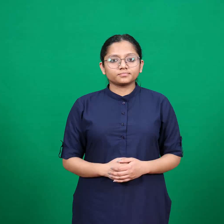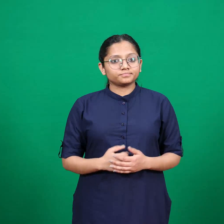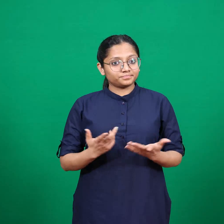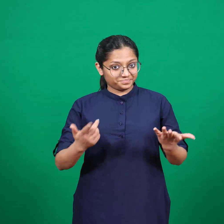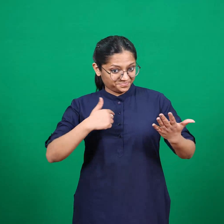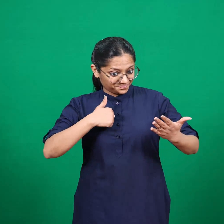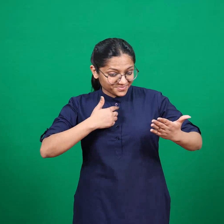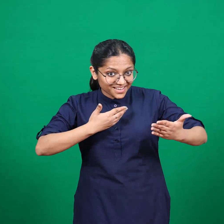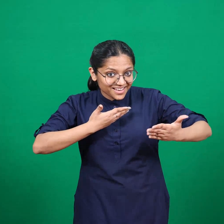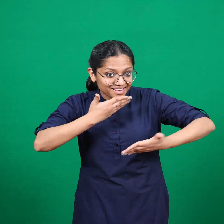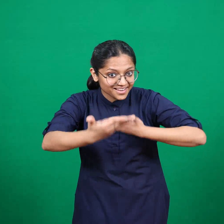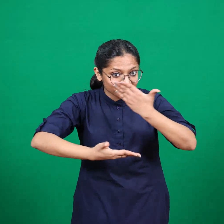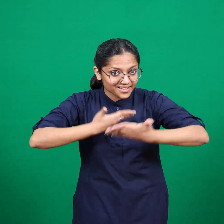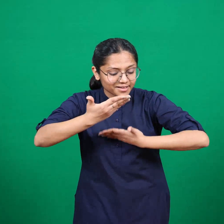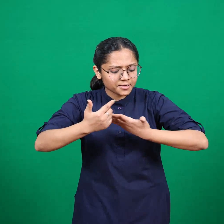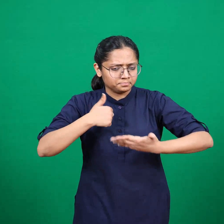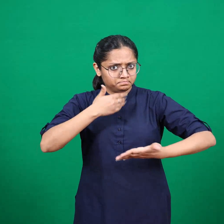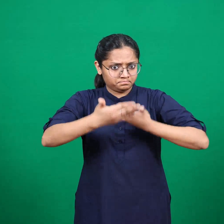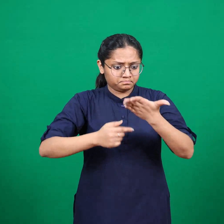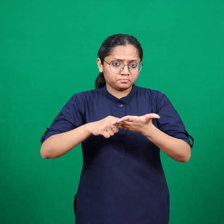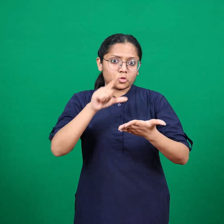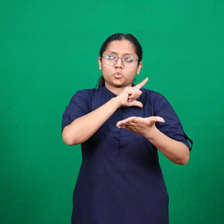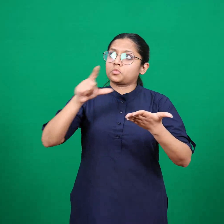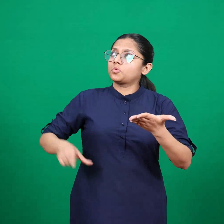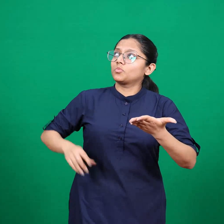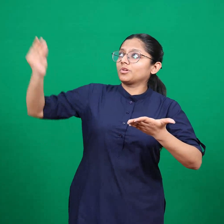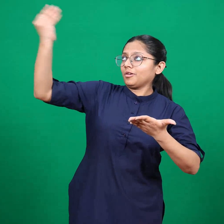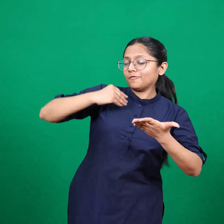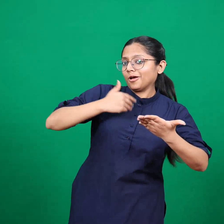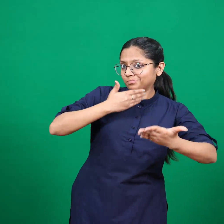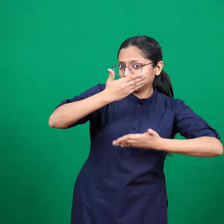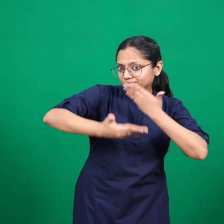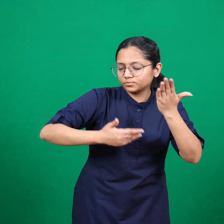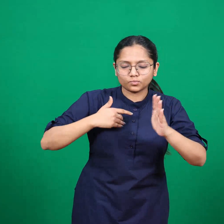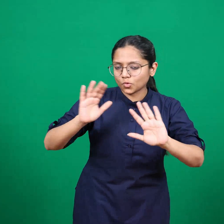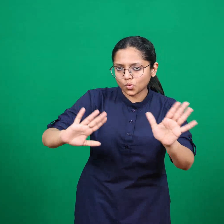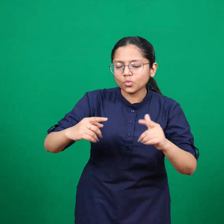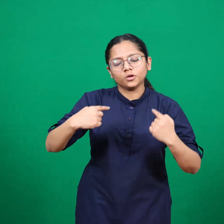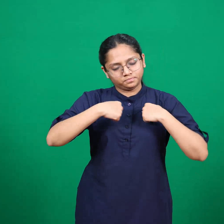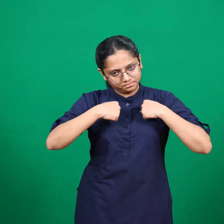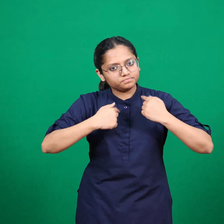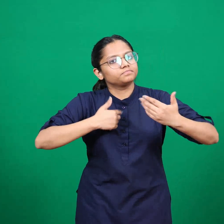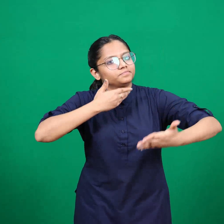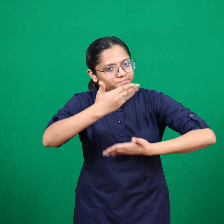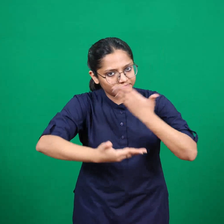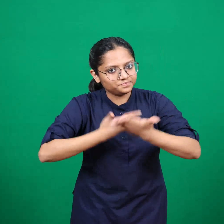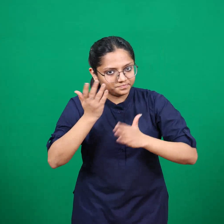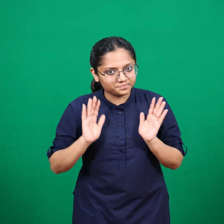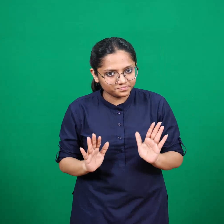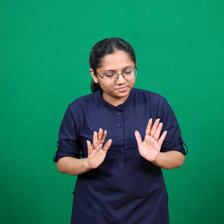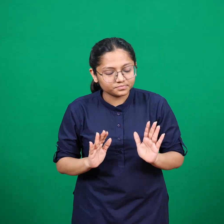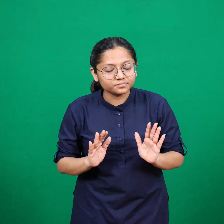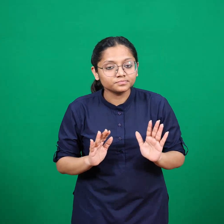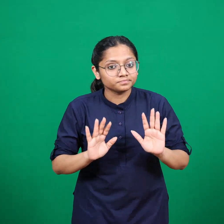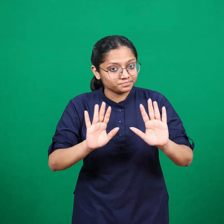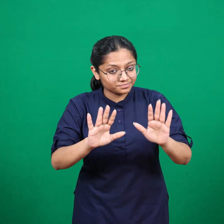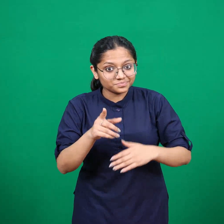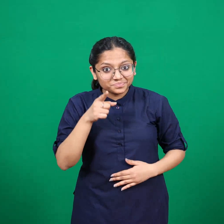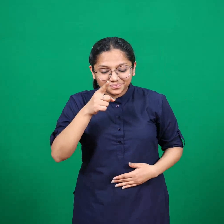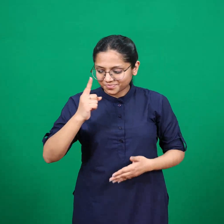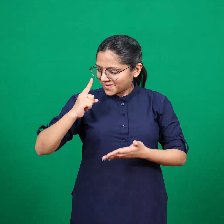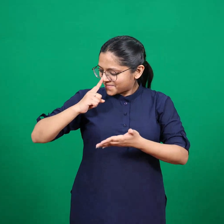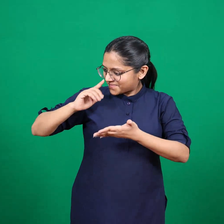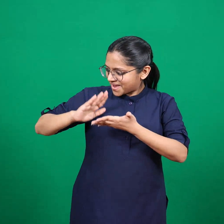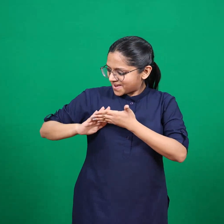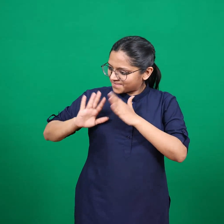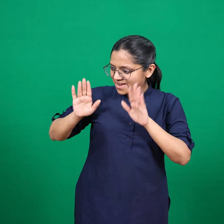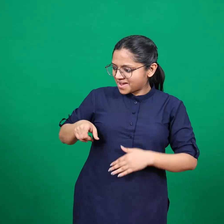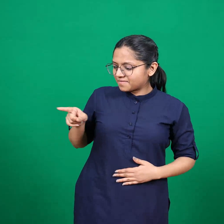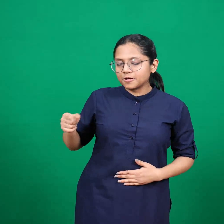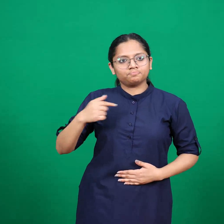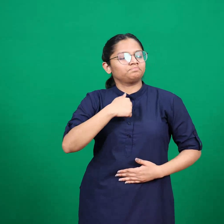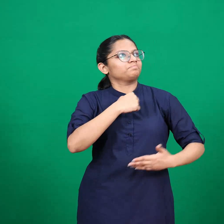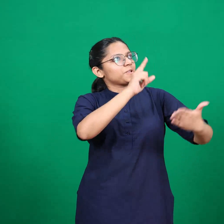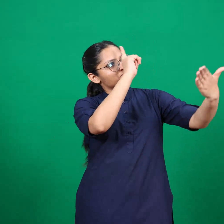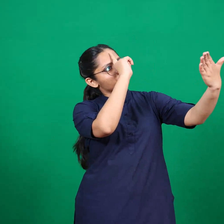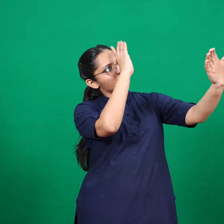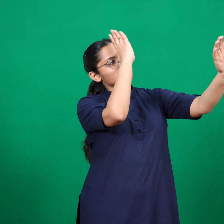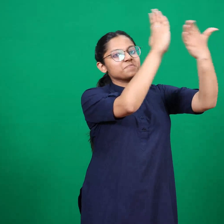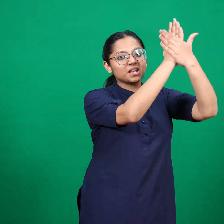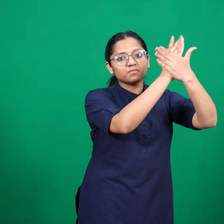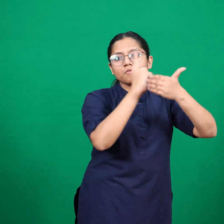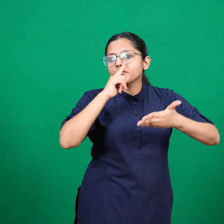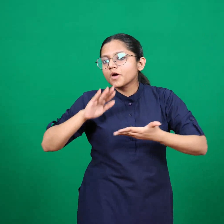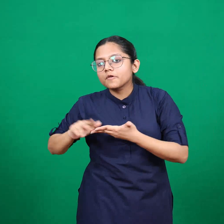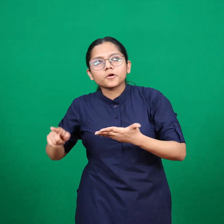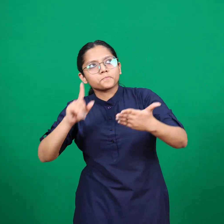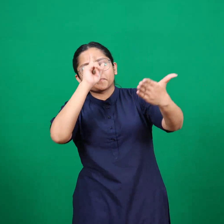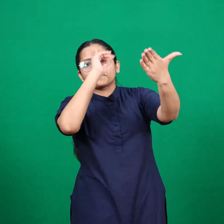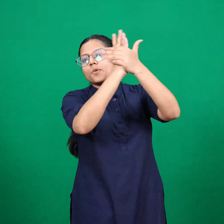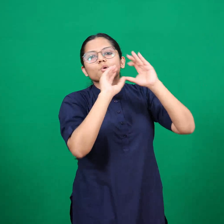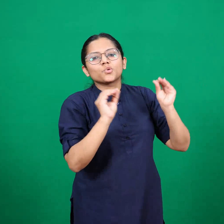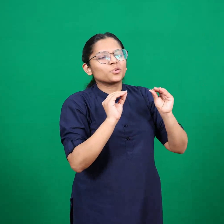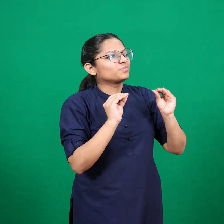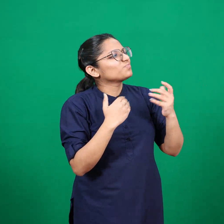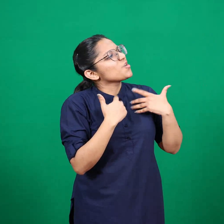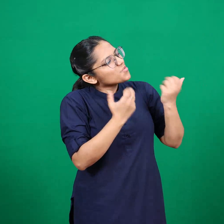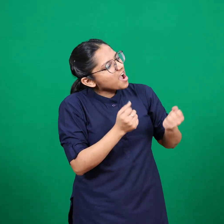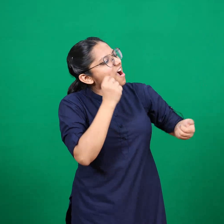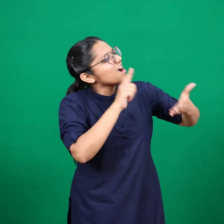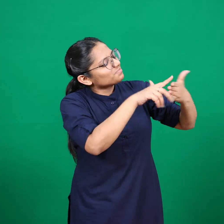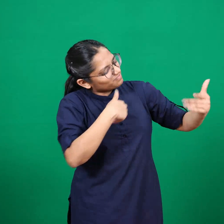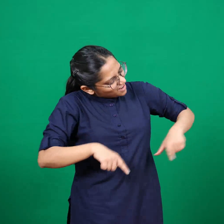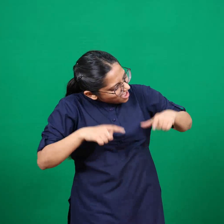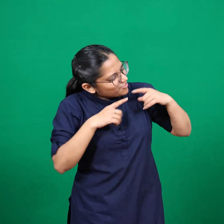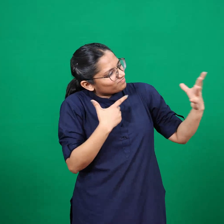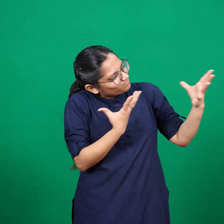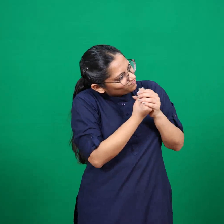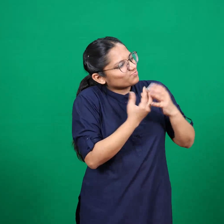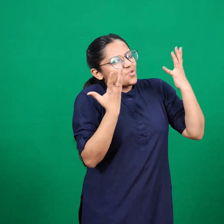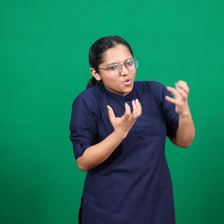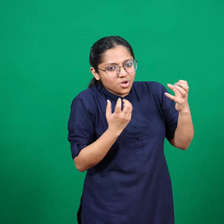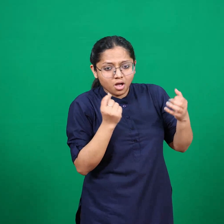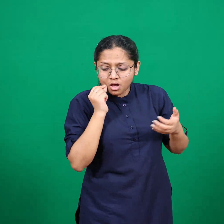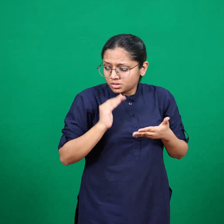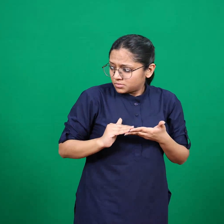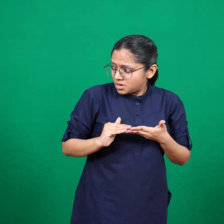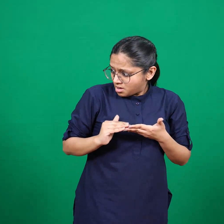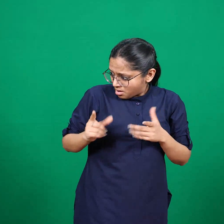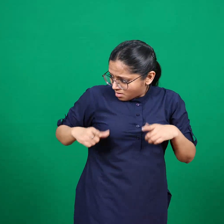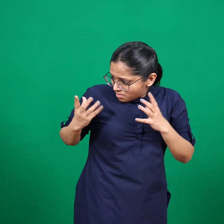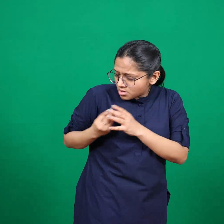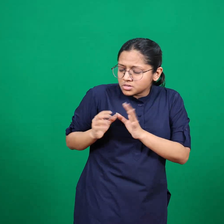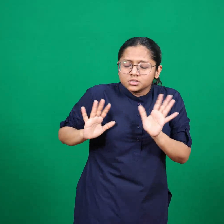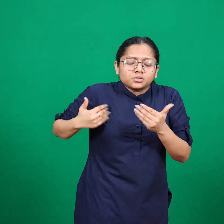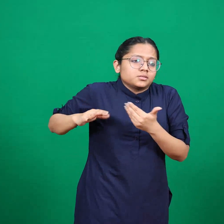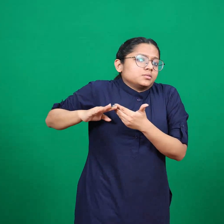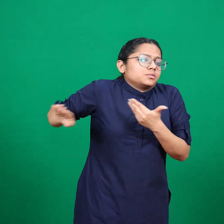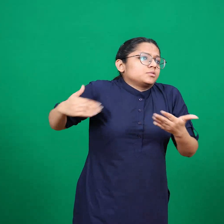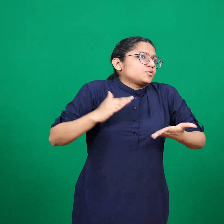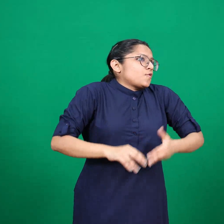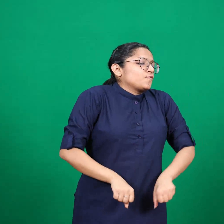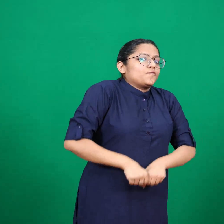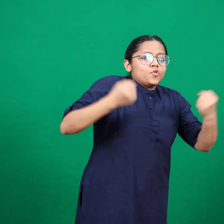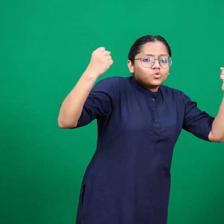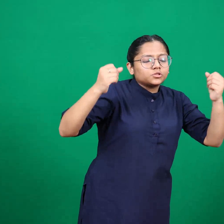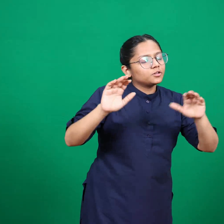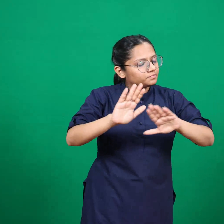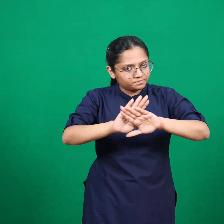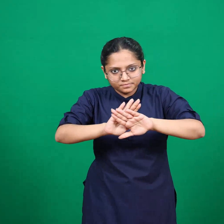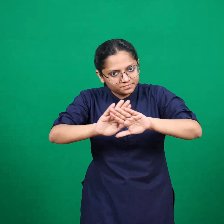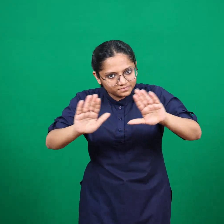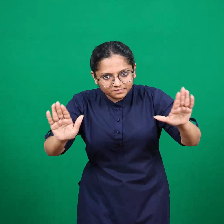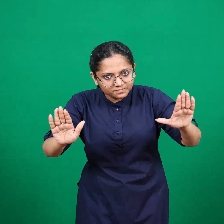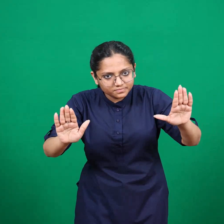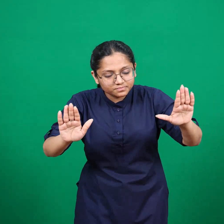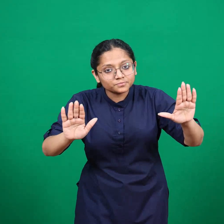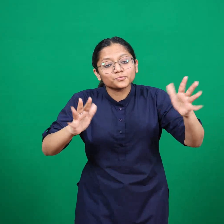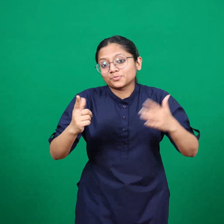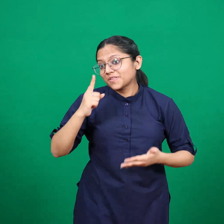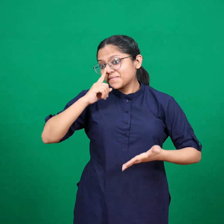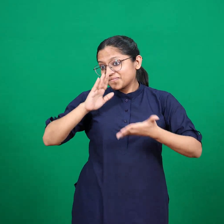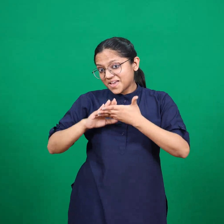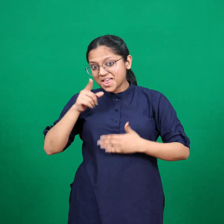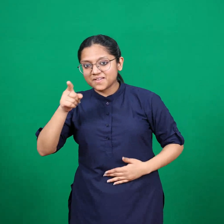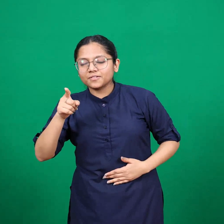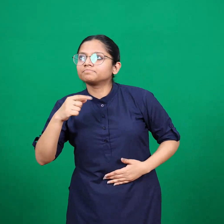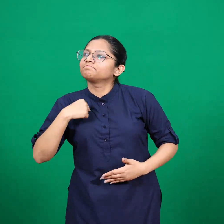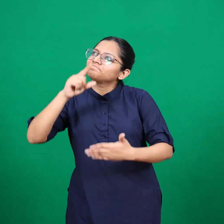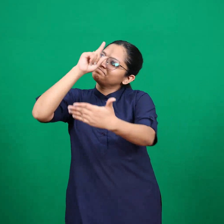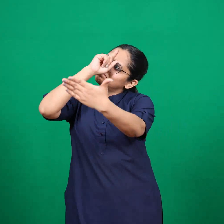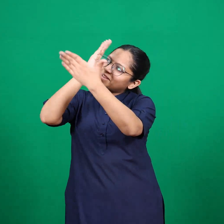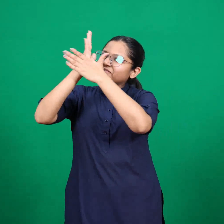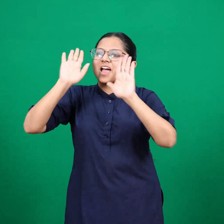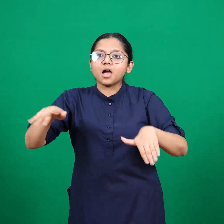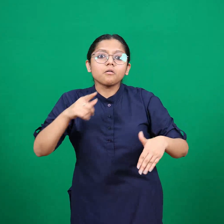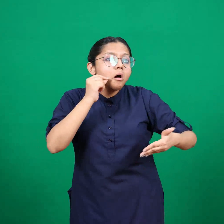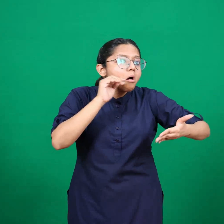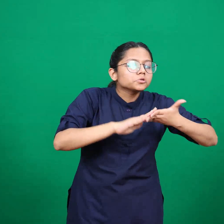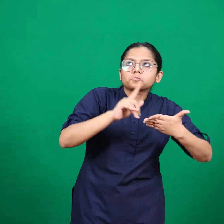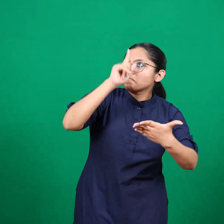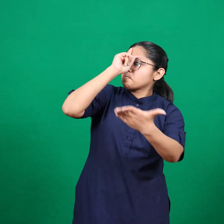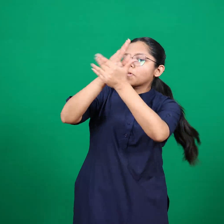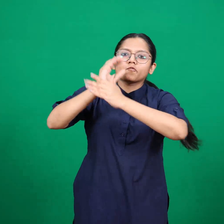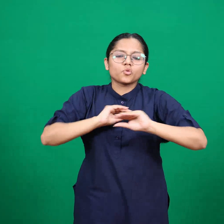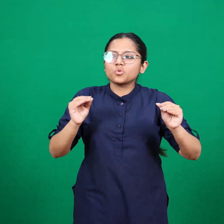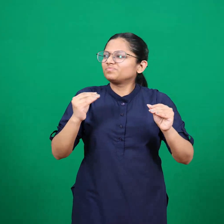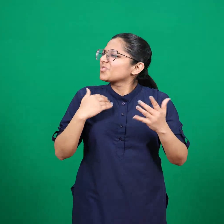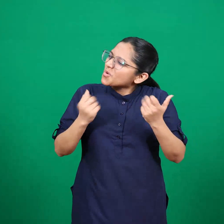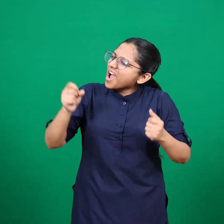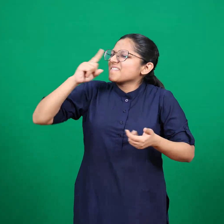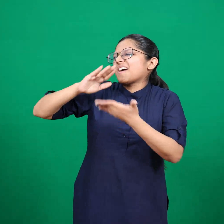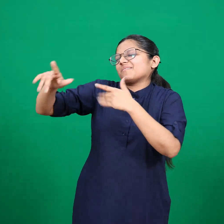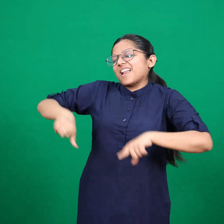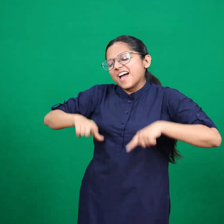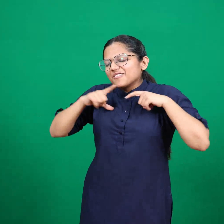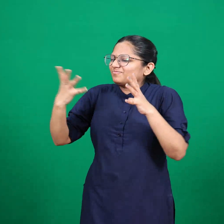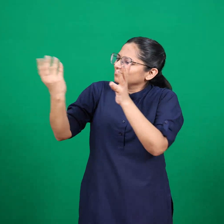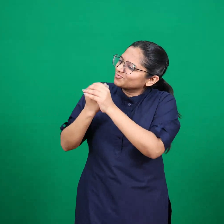To the rest I say this (I, not the Lord): If a brother has an unbelieving wife and she is willing to live with him, he must not divorce her.